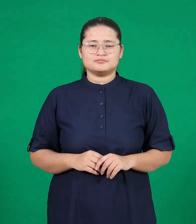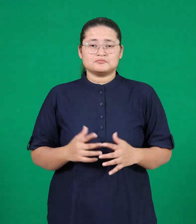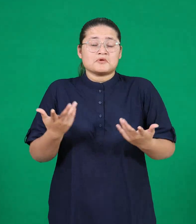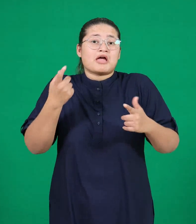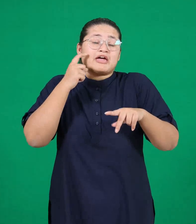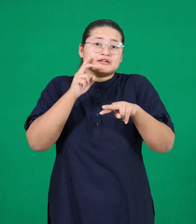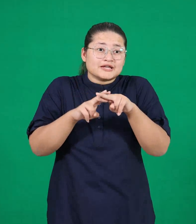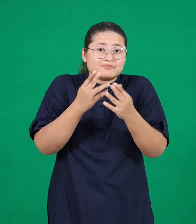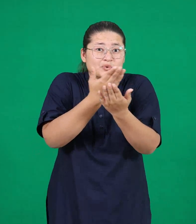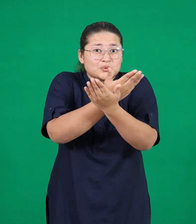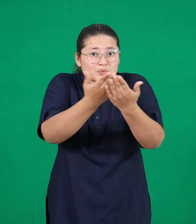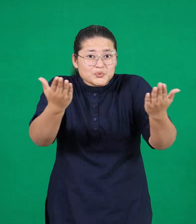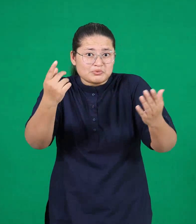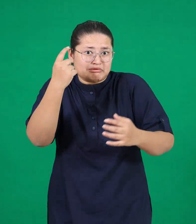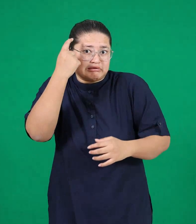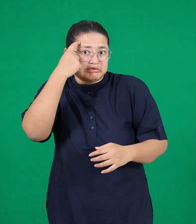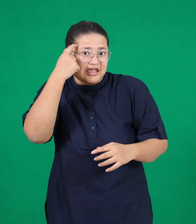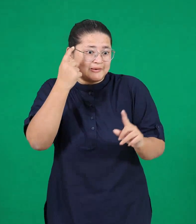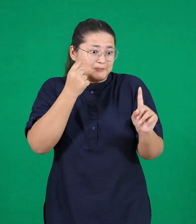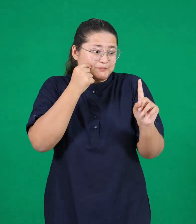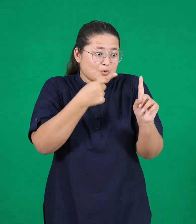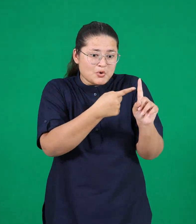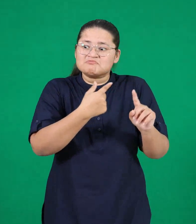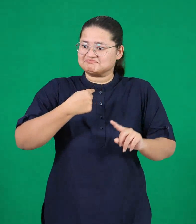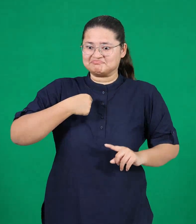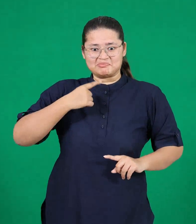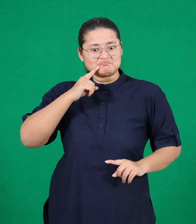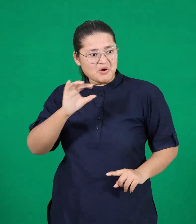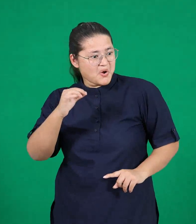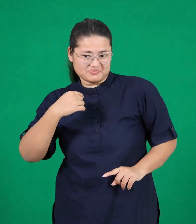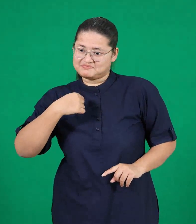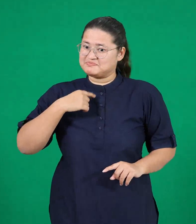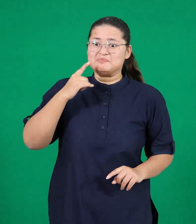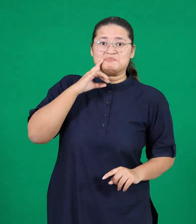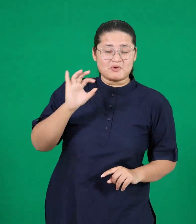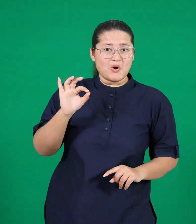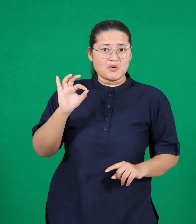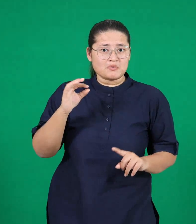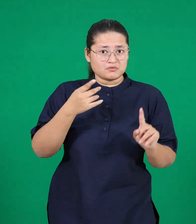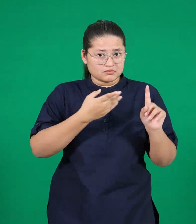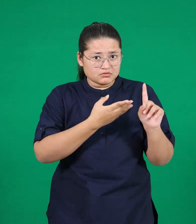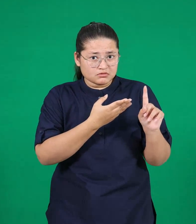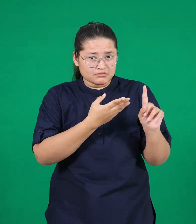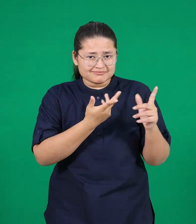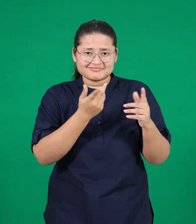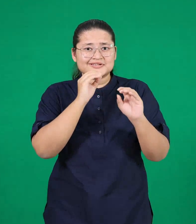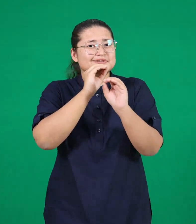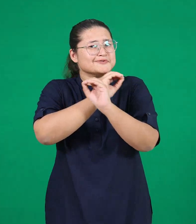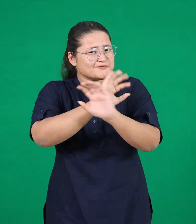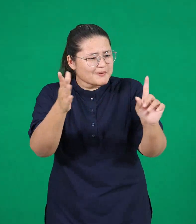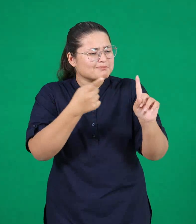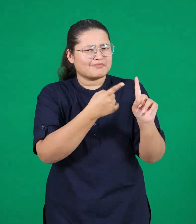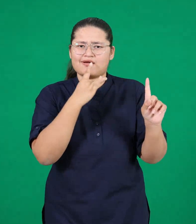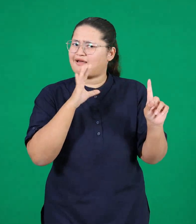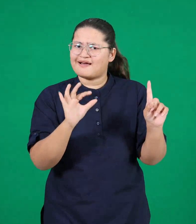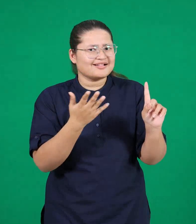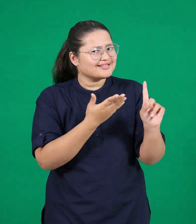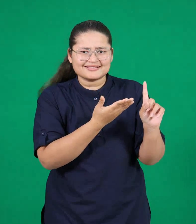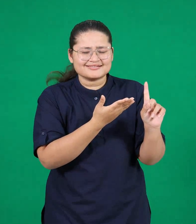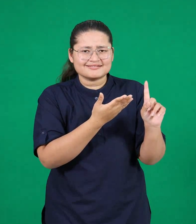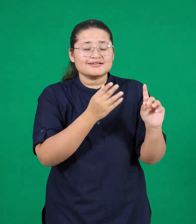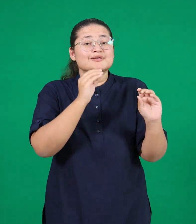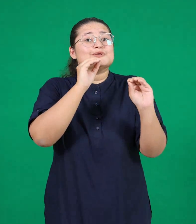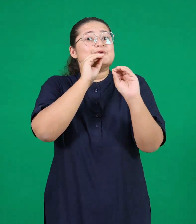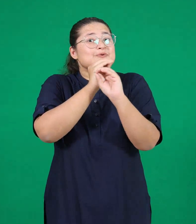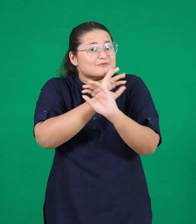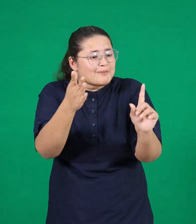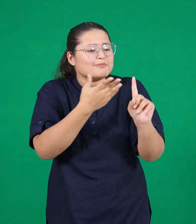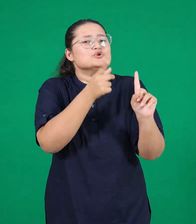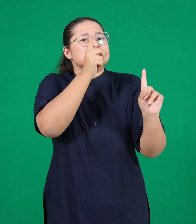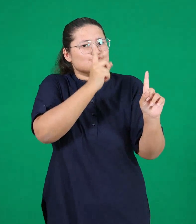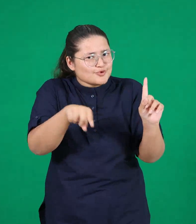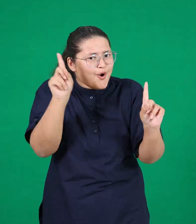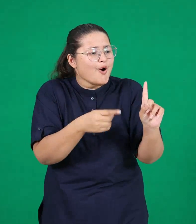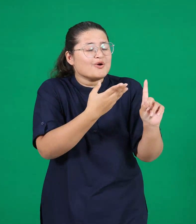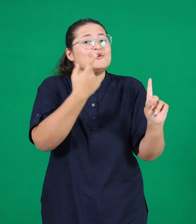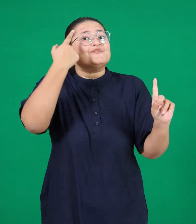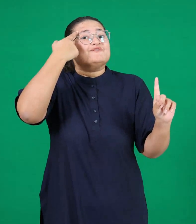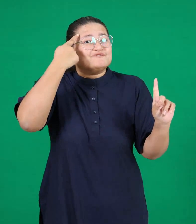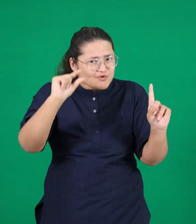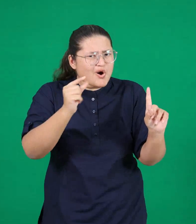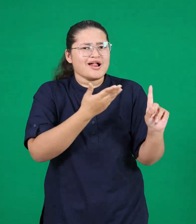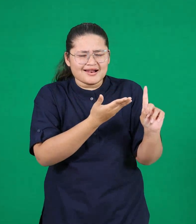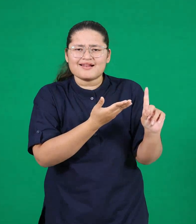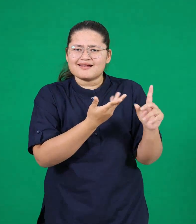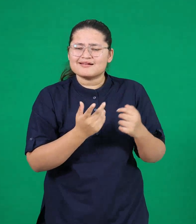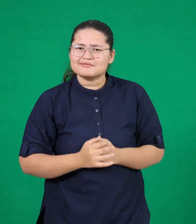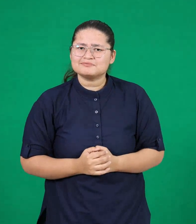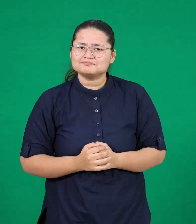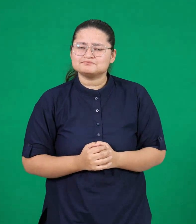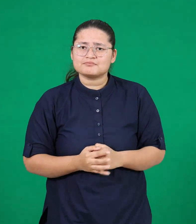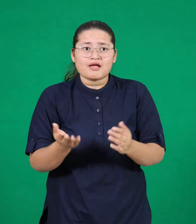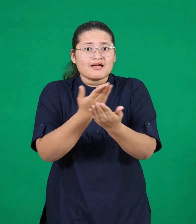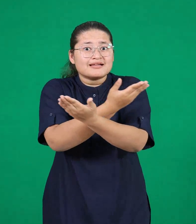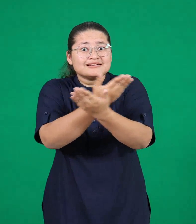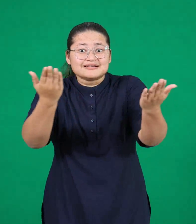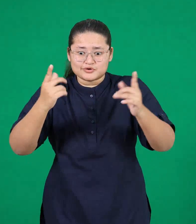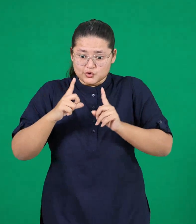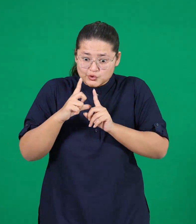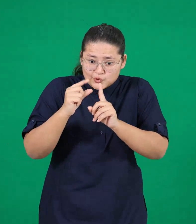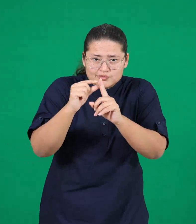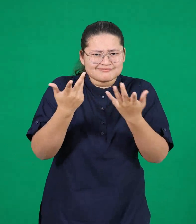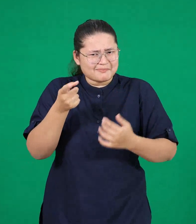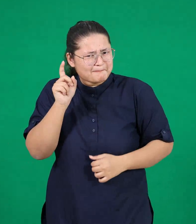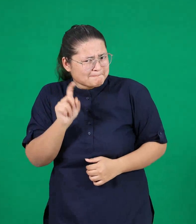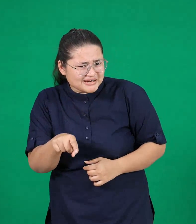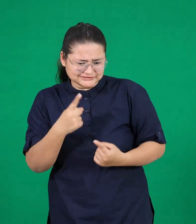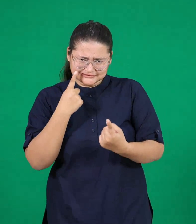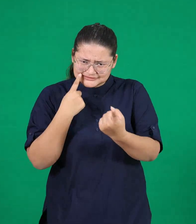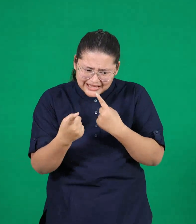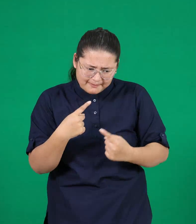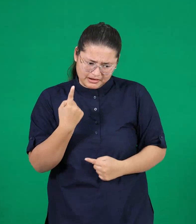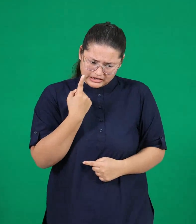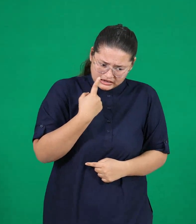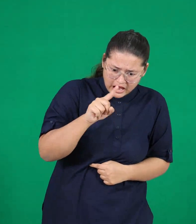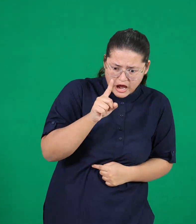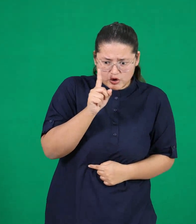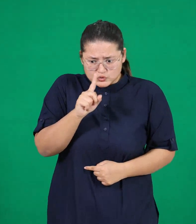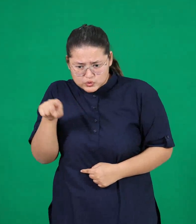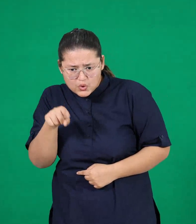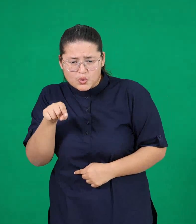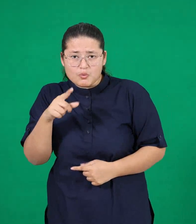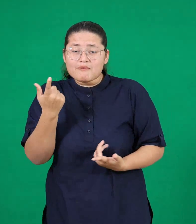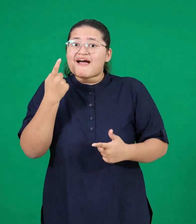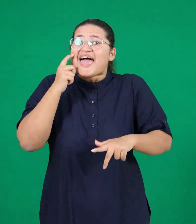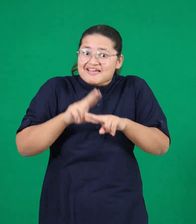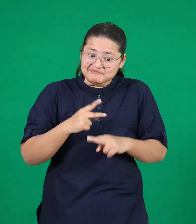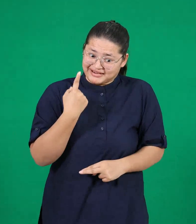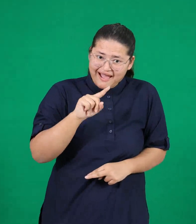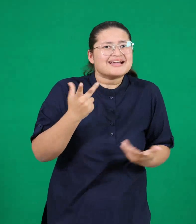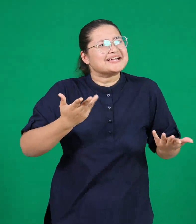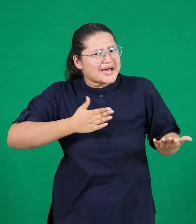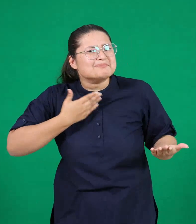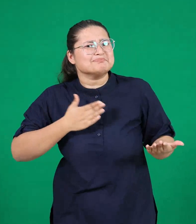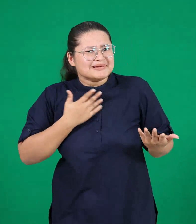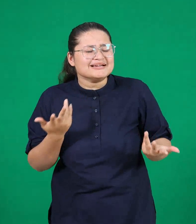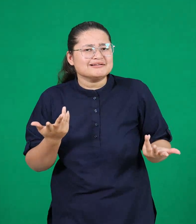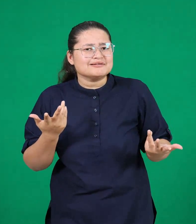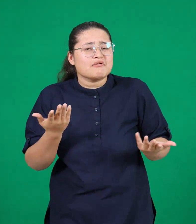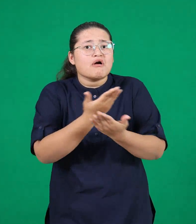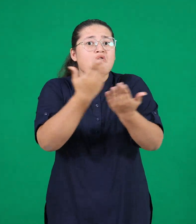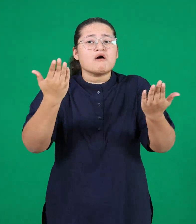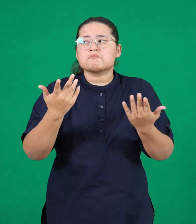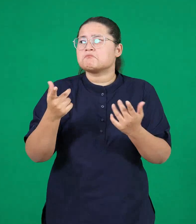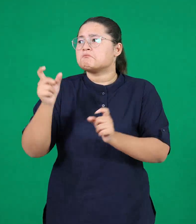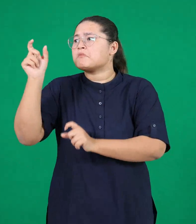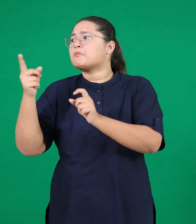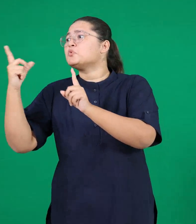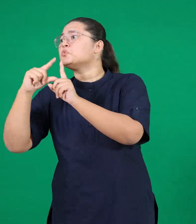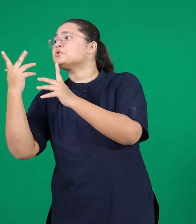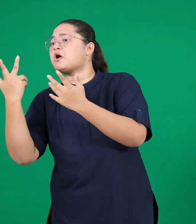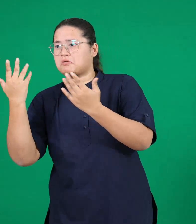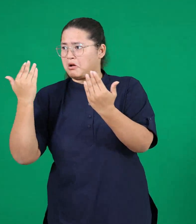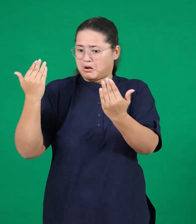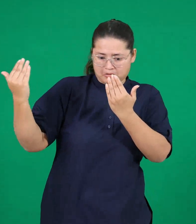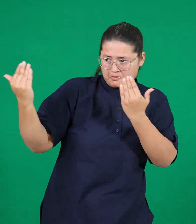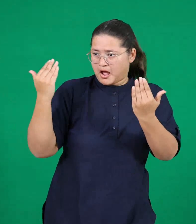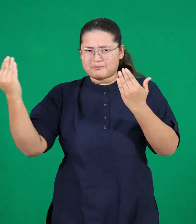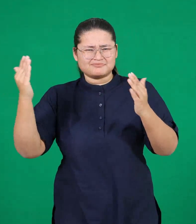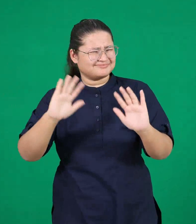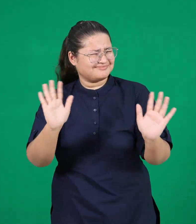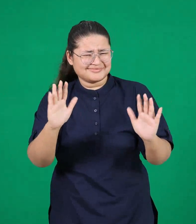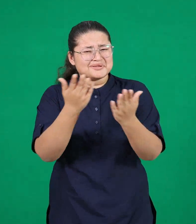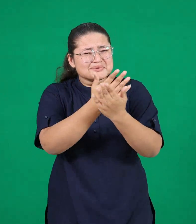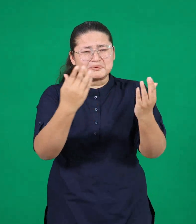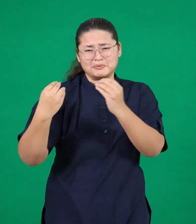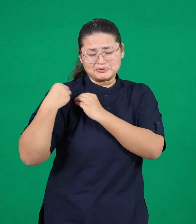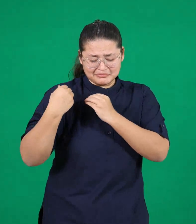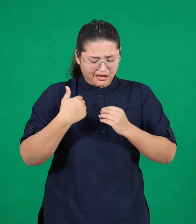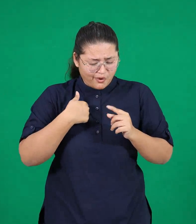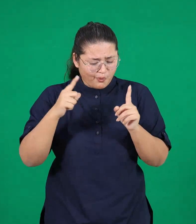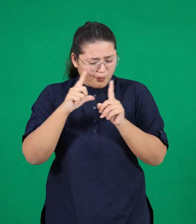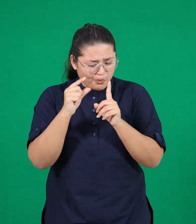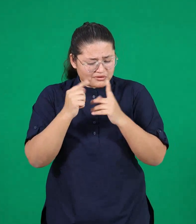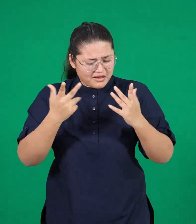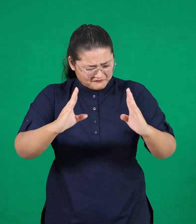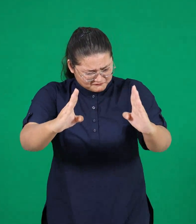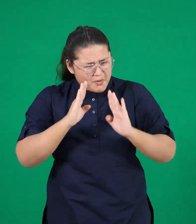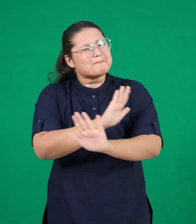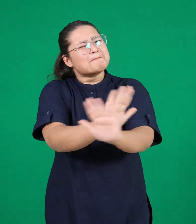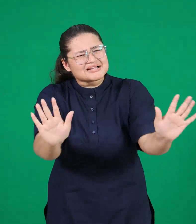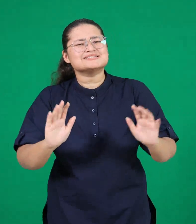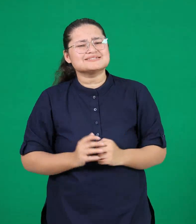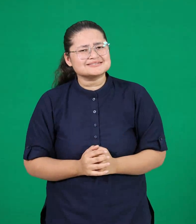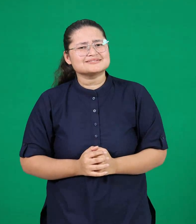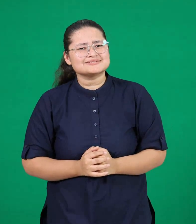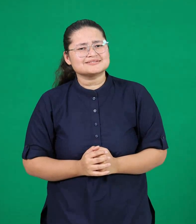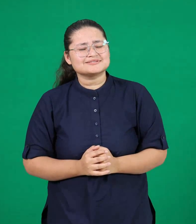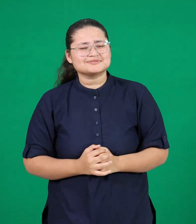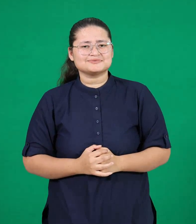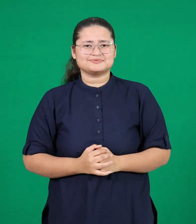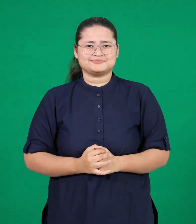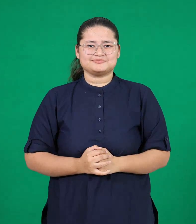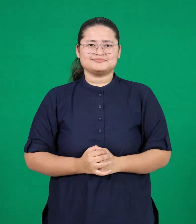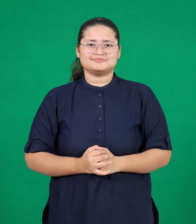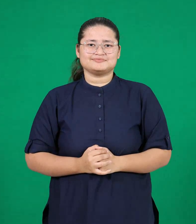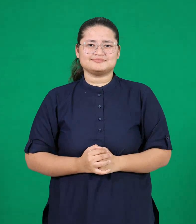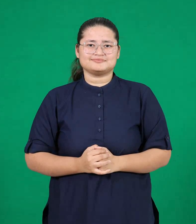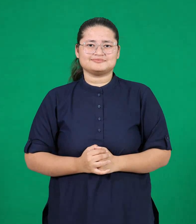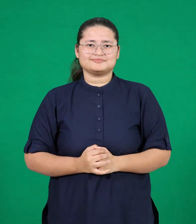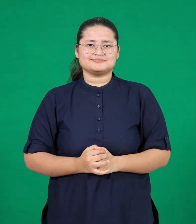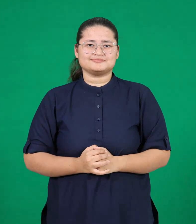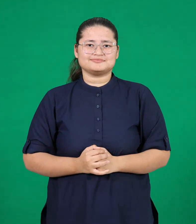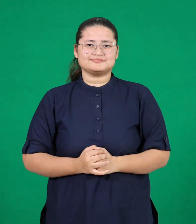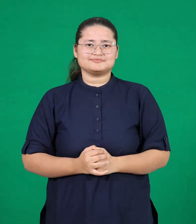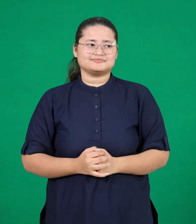If anyone thinks he is something when he is nothing, he deceives himself. Each one should test his own work. Then he will have reason to boast in himself alone, and not in someone else. For each one should carry his own load.